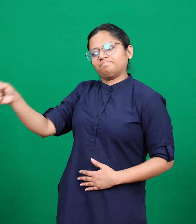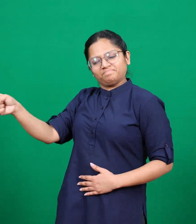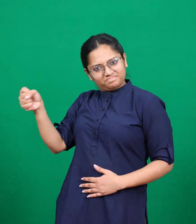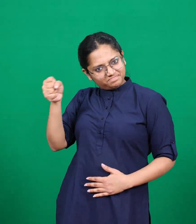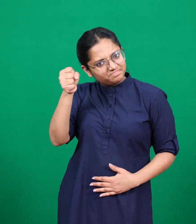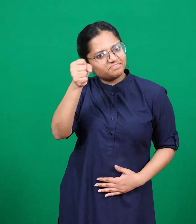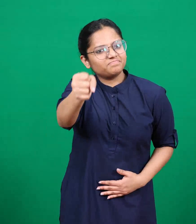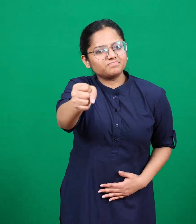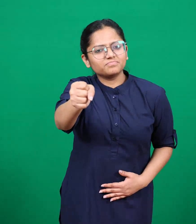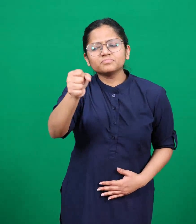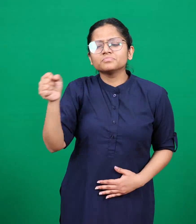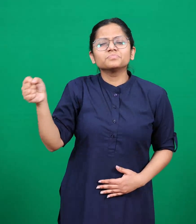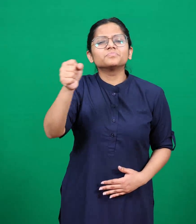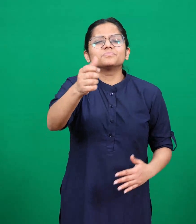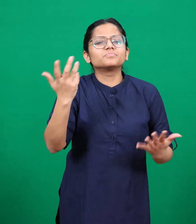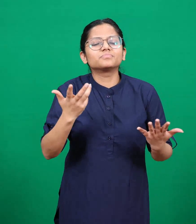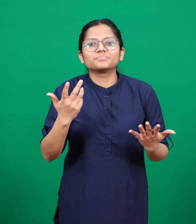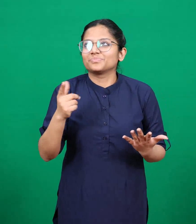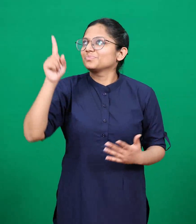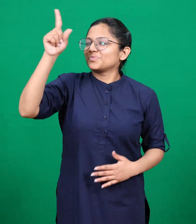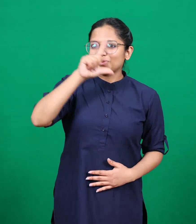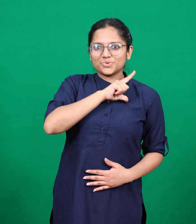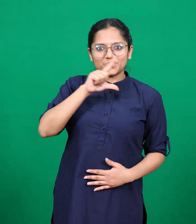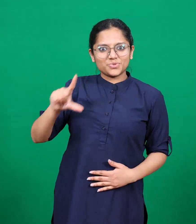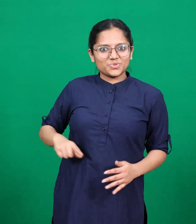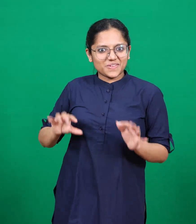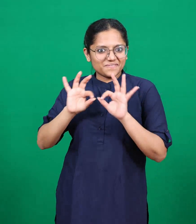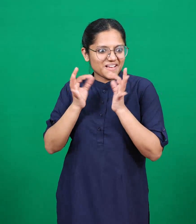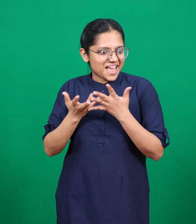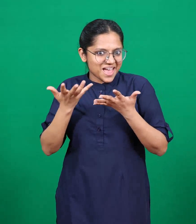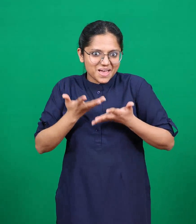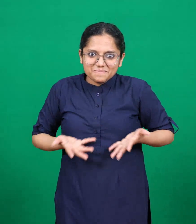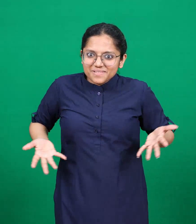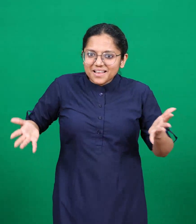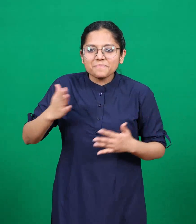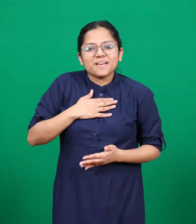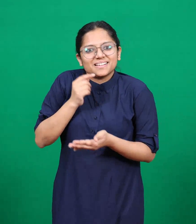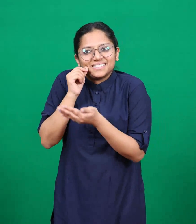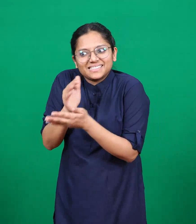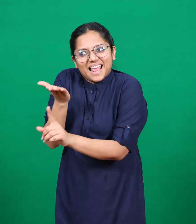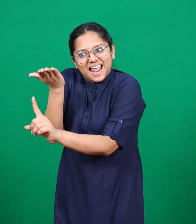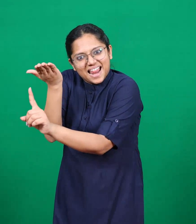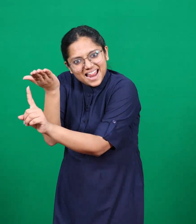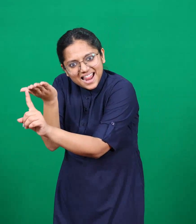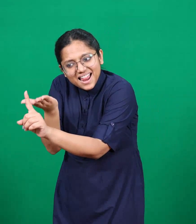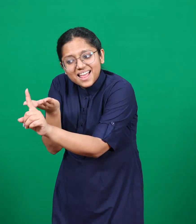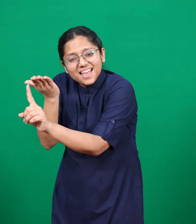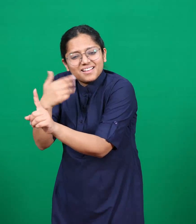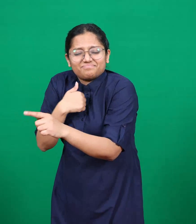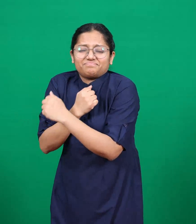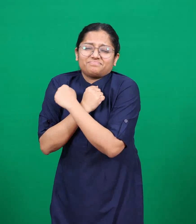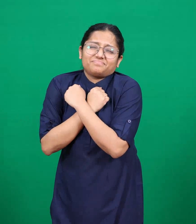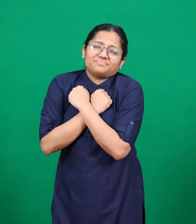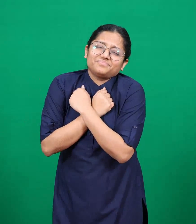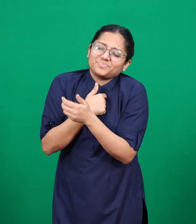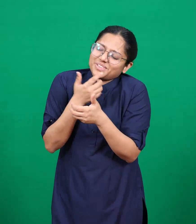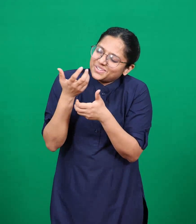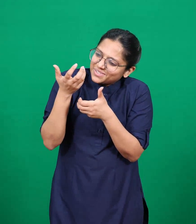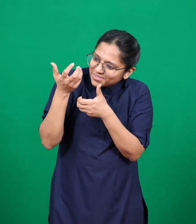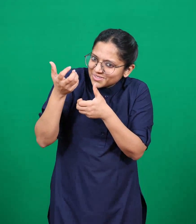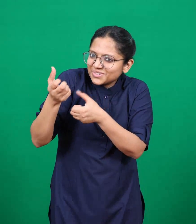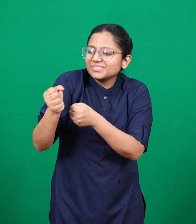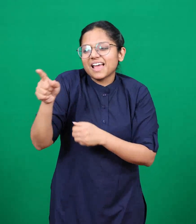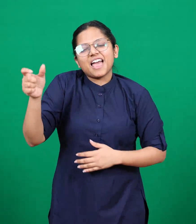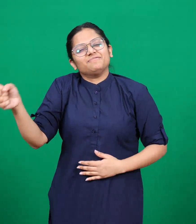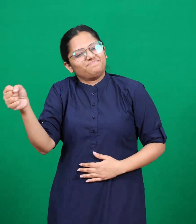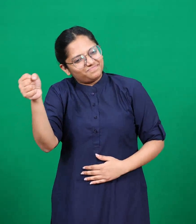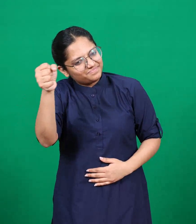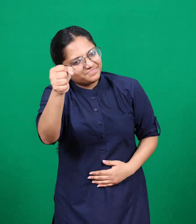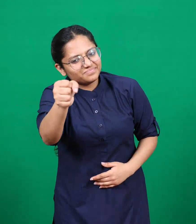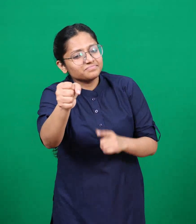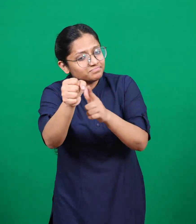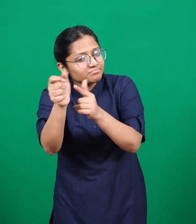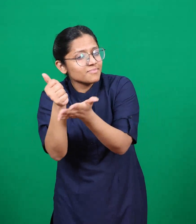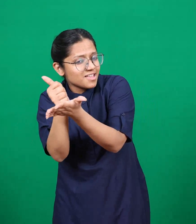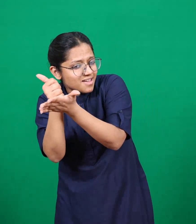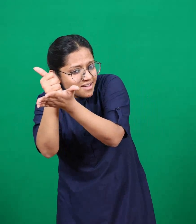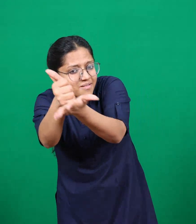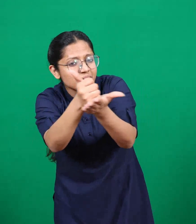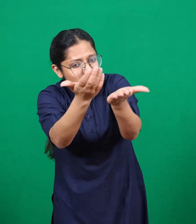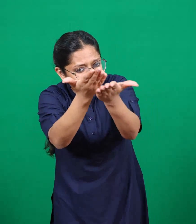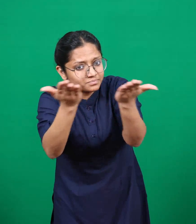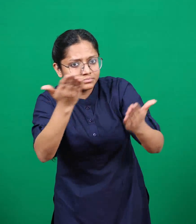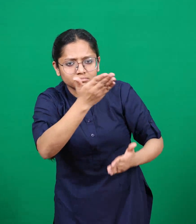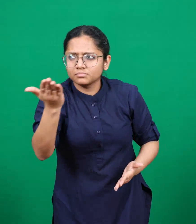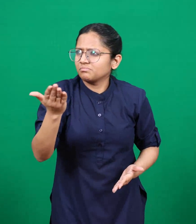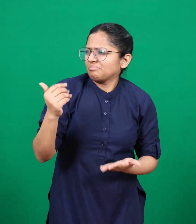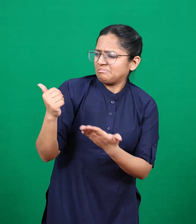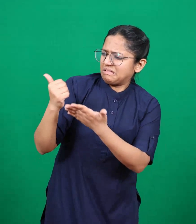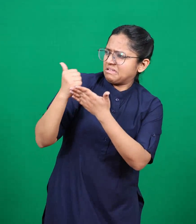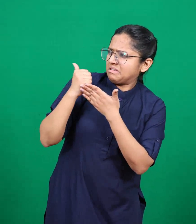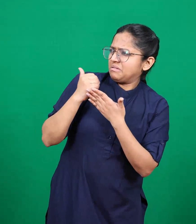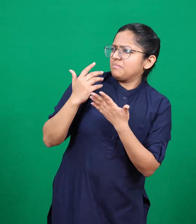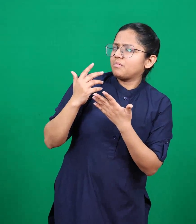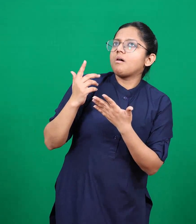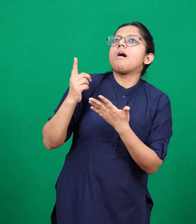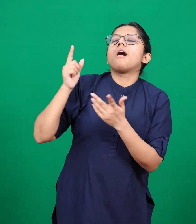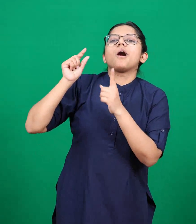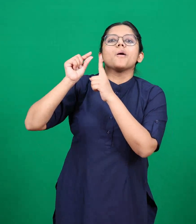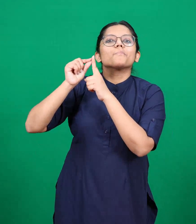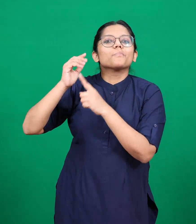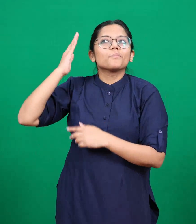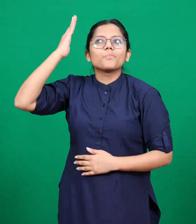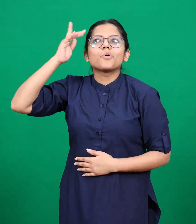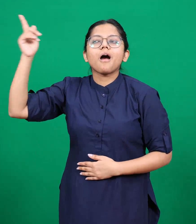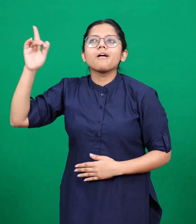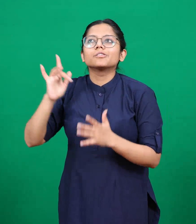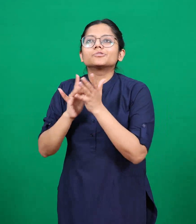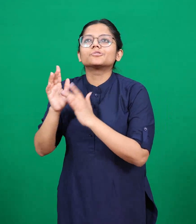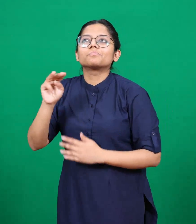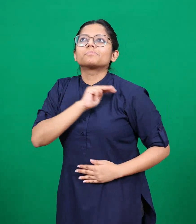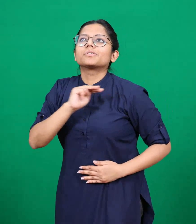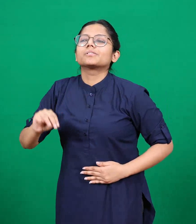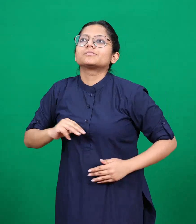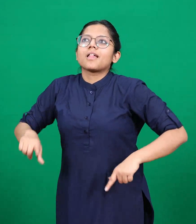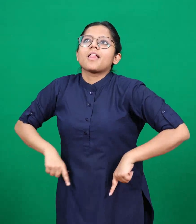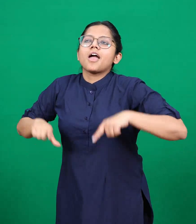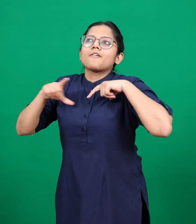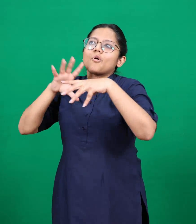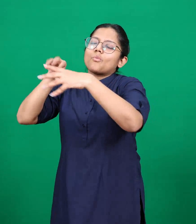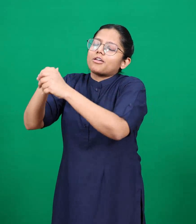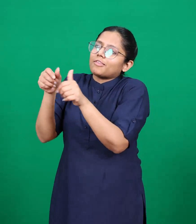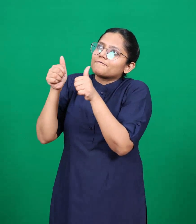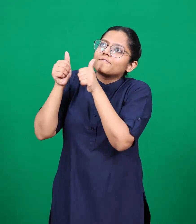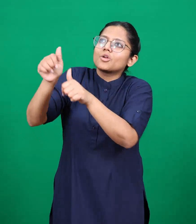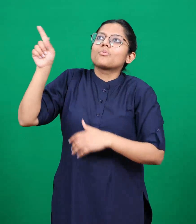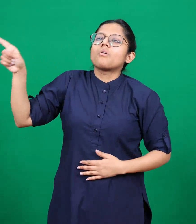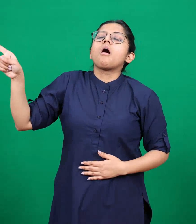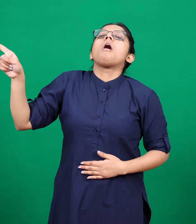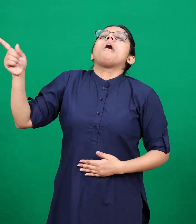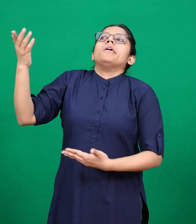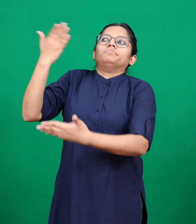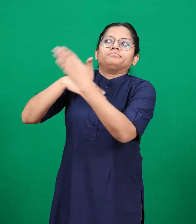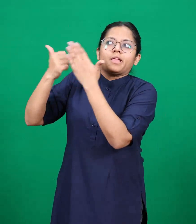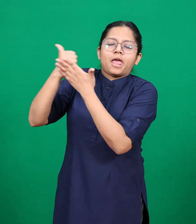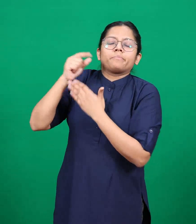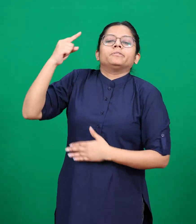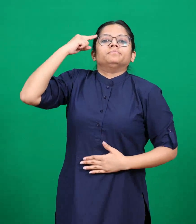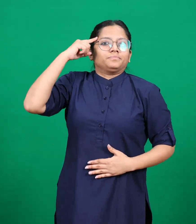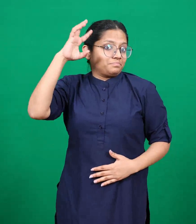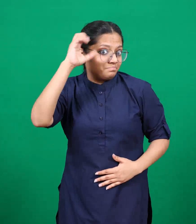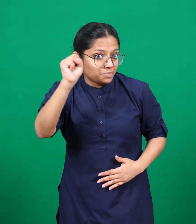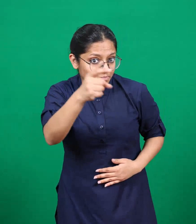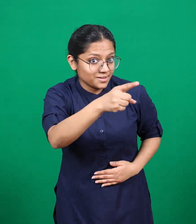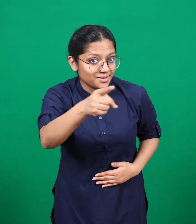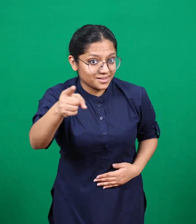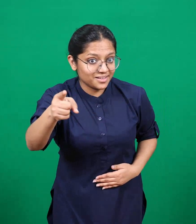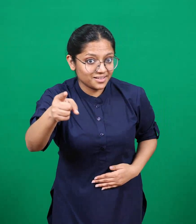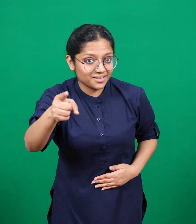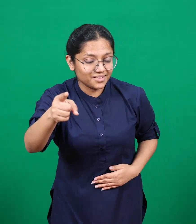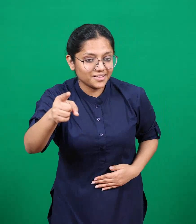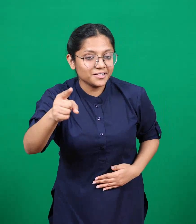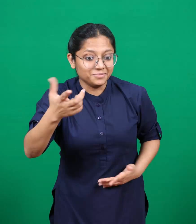That is why I have sent you Timothy, my beloved and faithful child in the Lord.